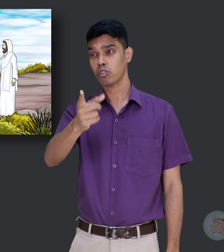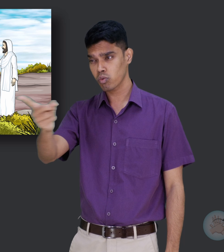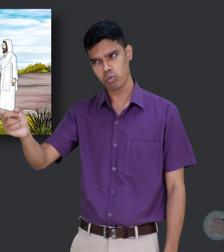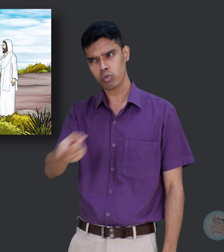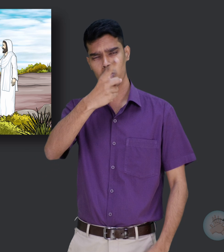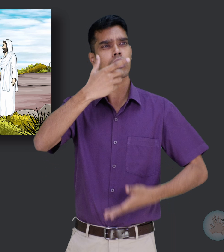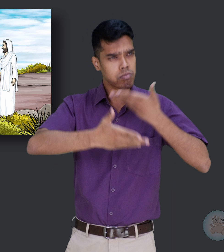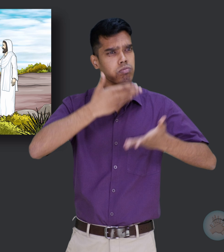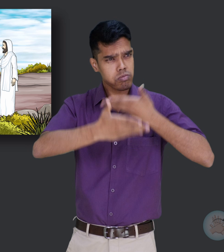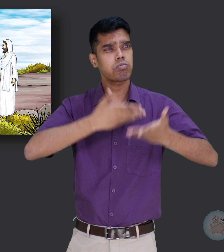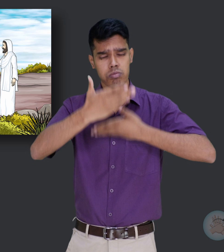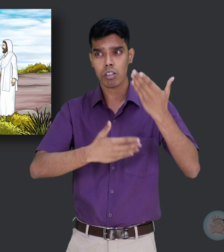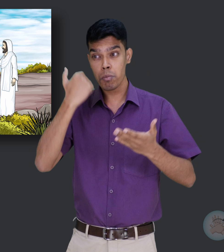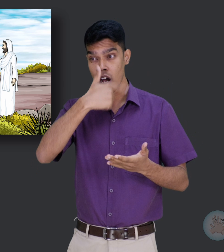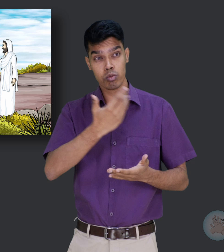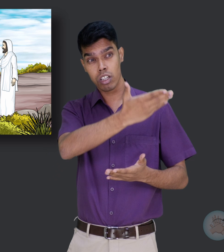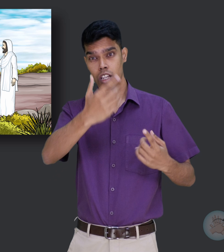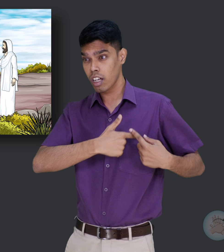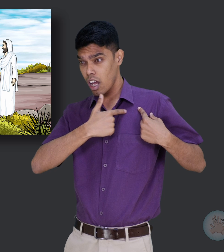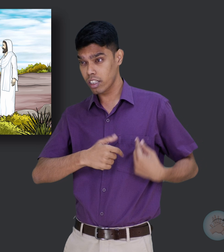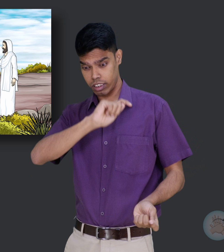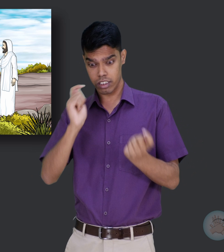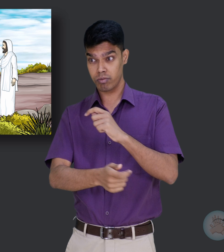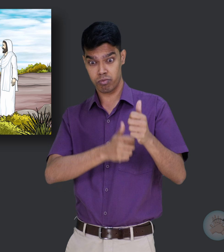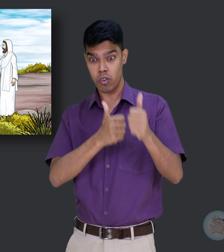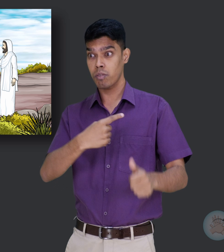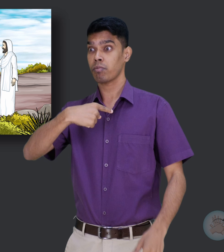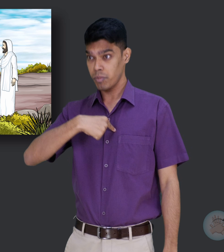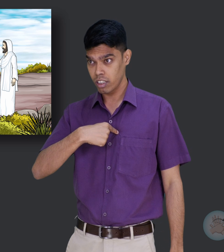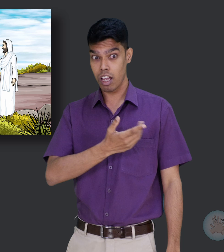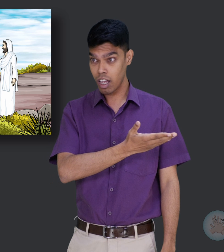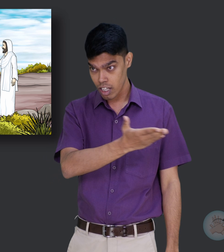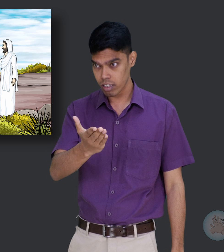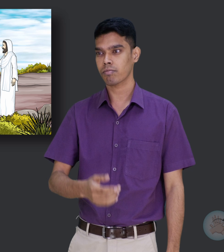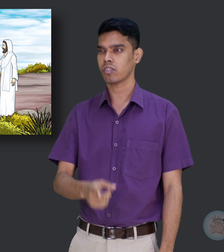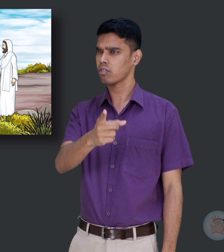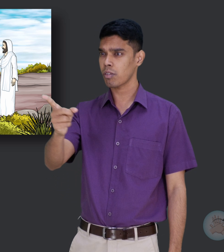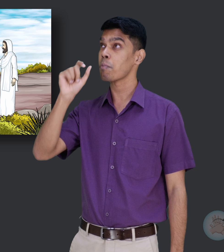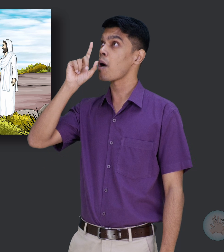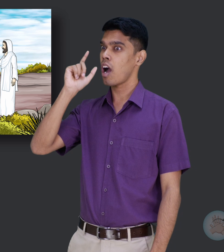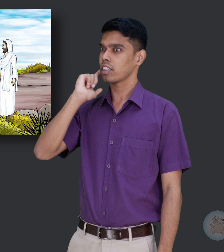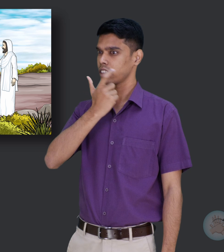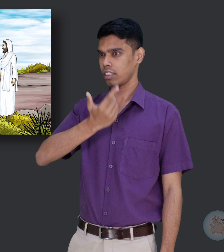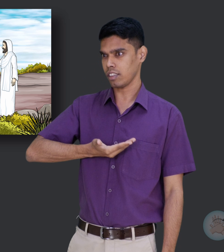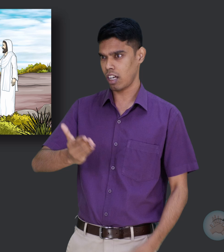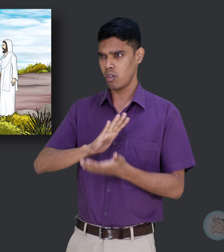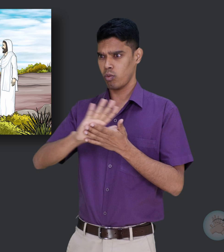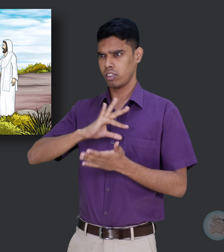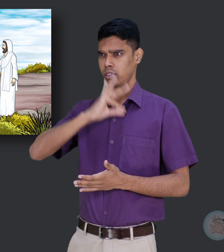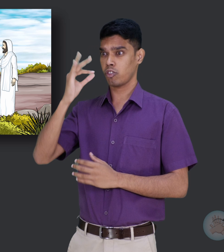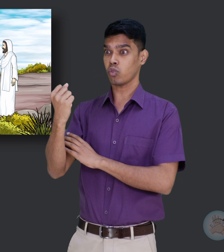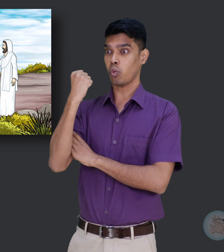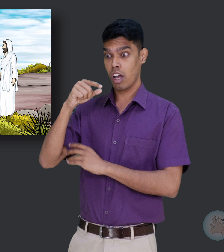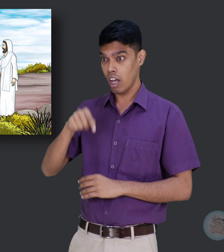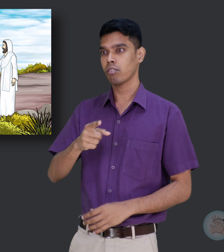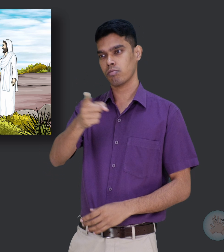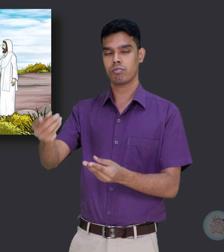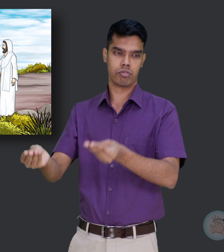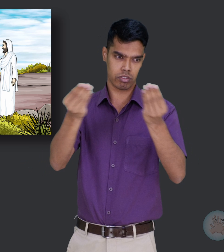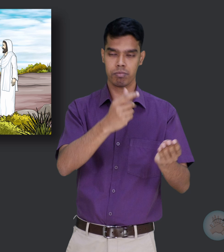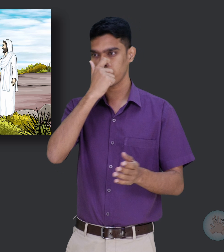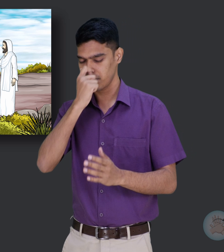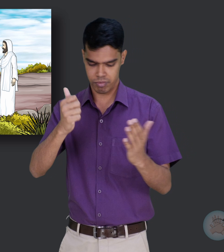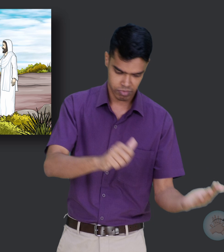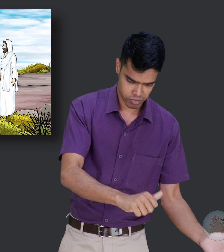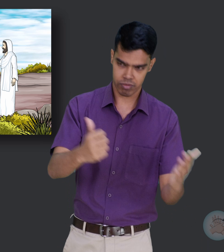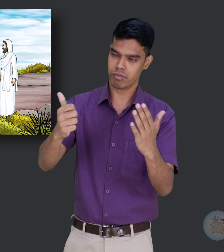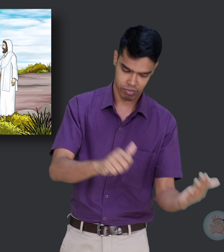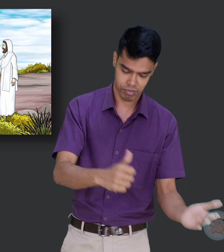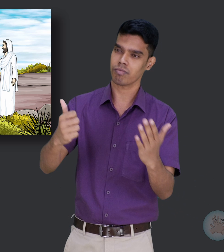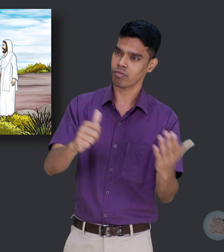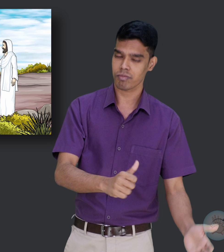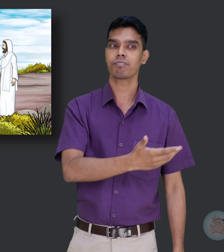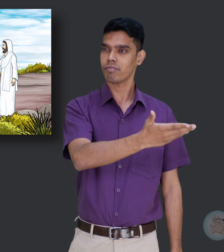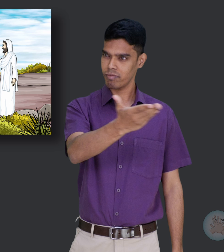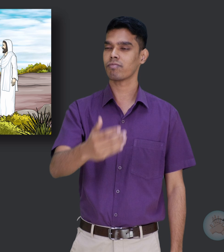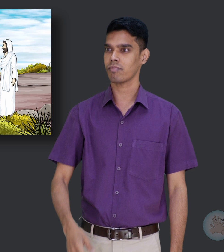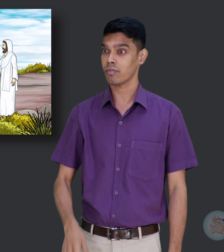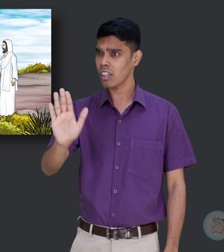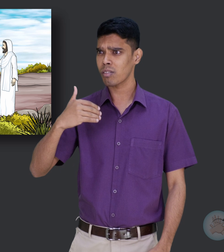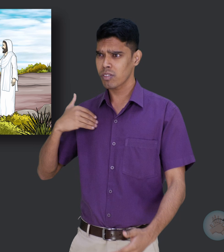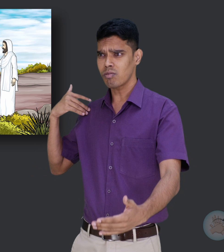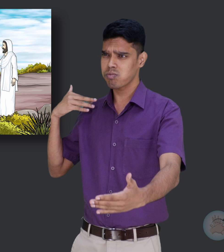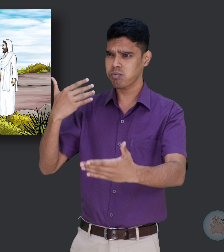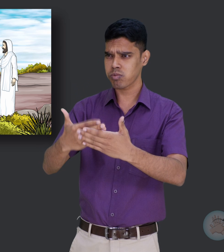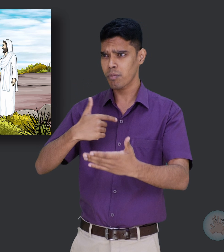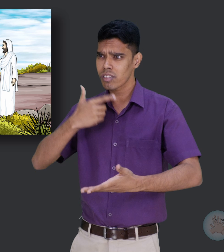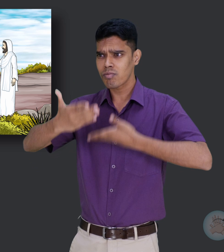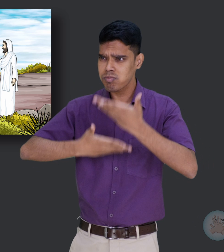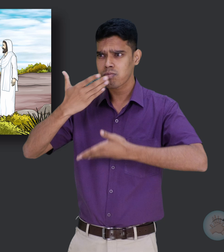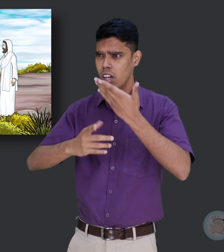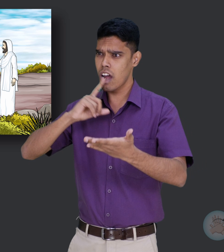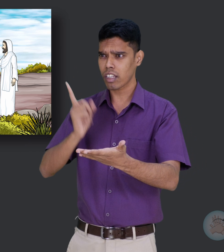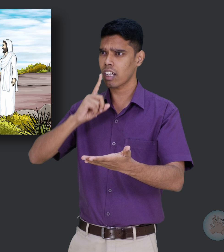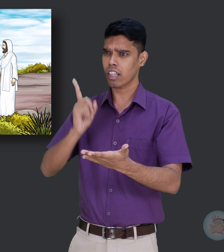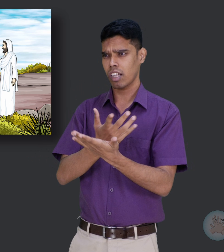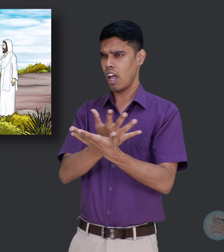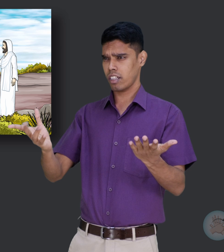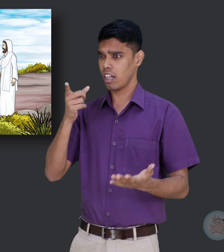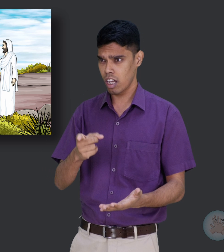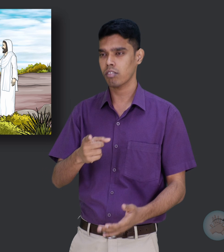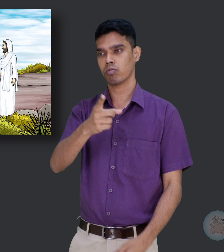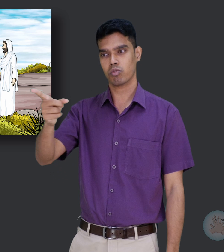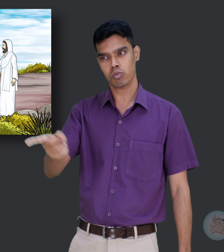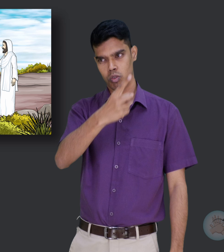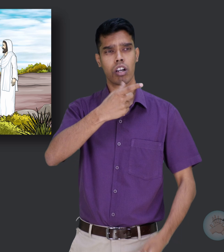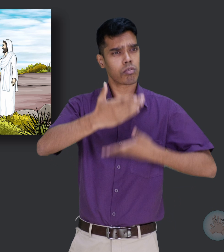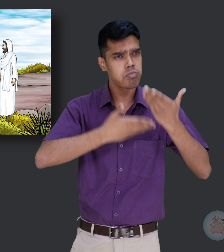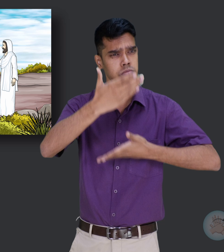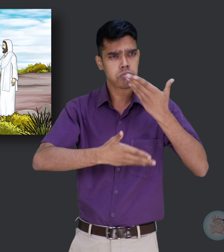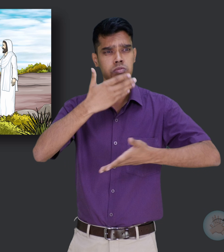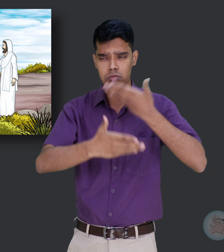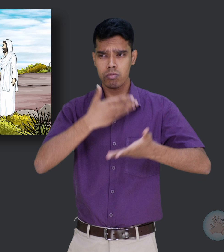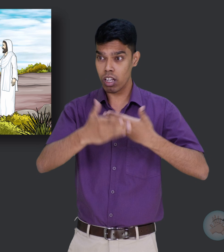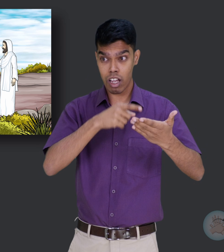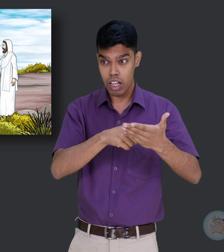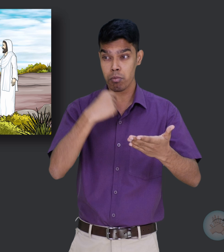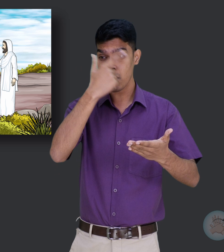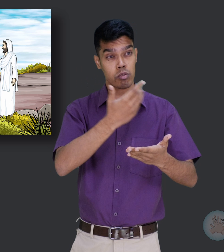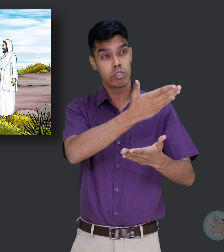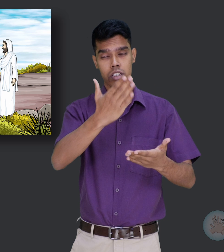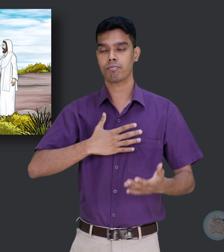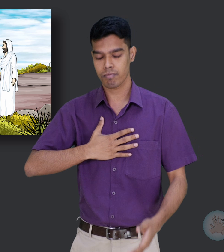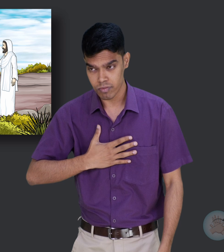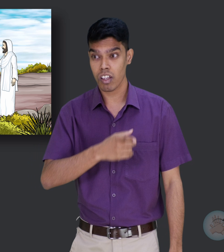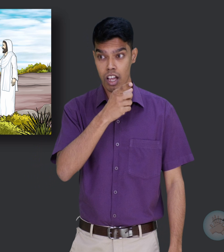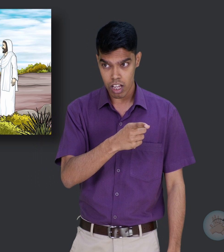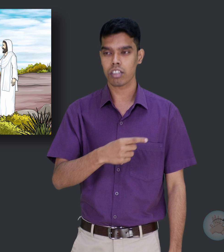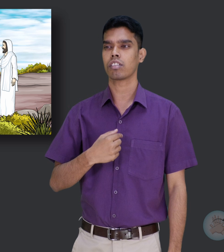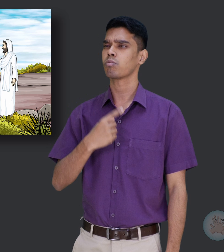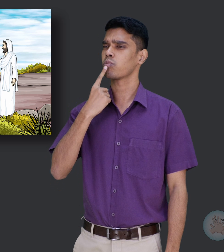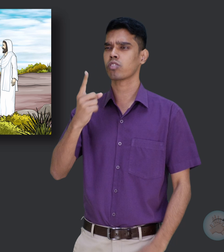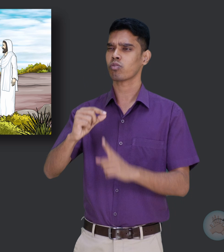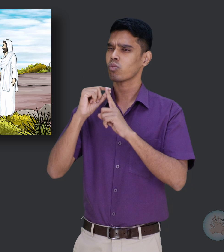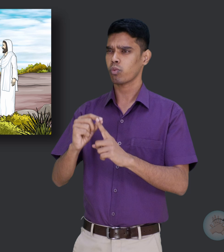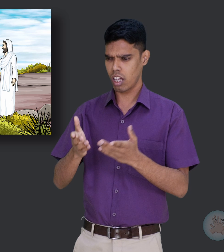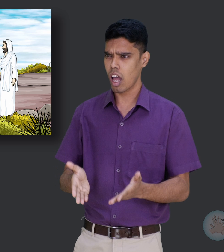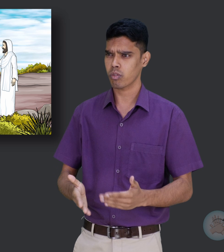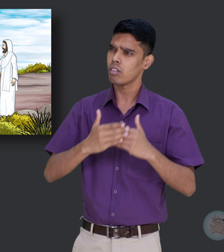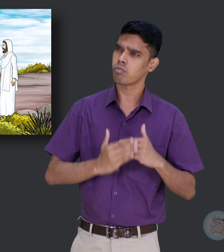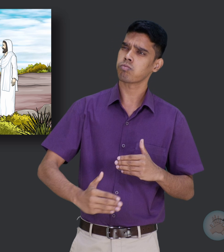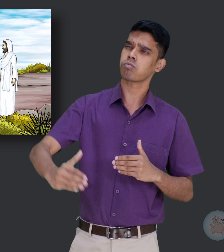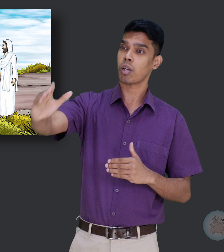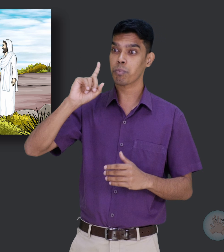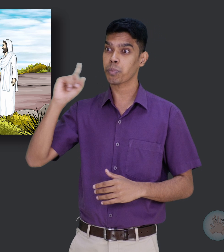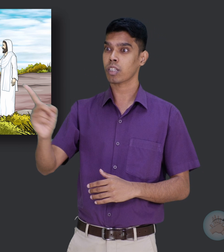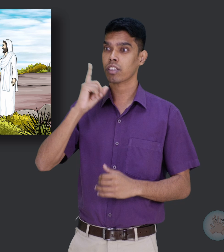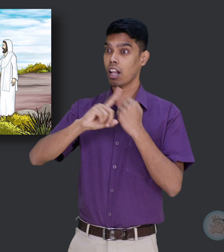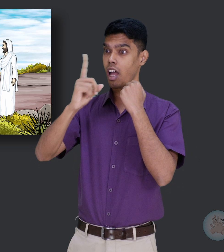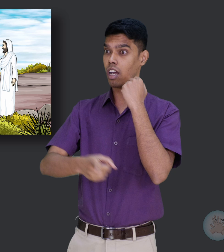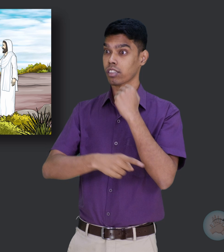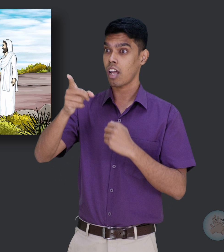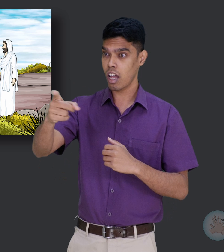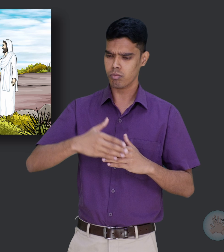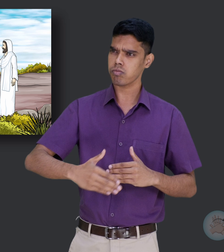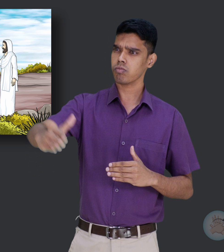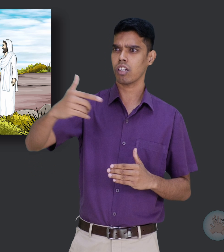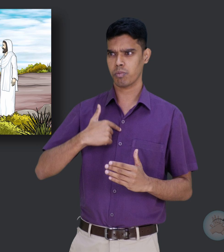Therefore go and make disciples of all nations, baptizing them in the name of the Father, and of the Son, and of the Holy Spirit, and teaching them to obey all that I have commanded you.